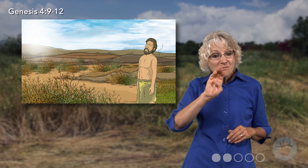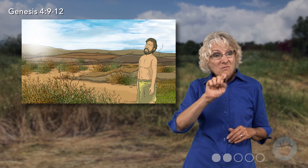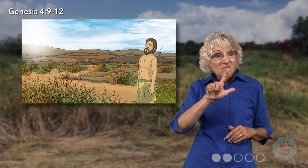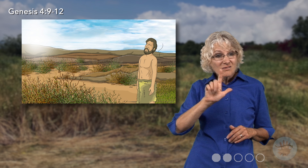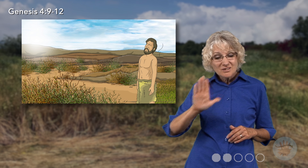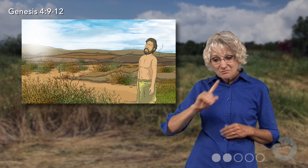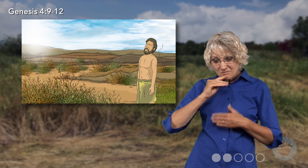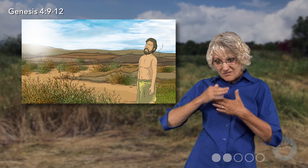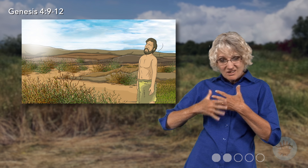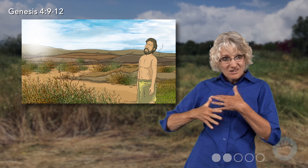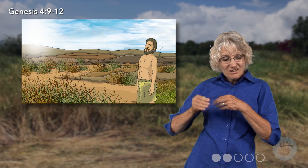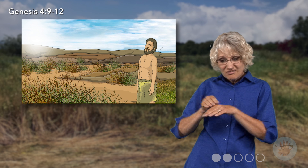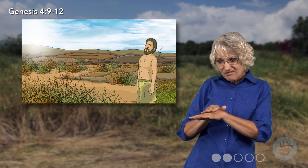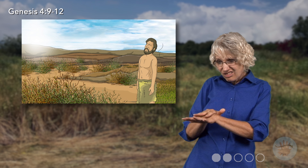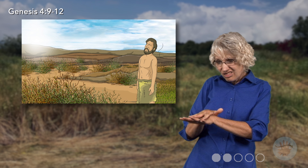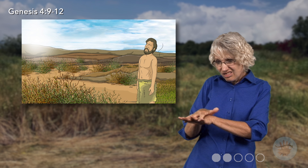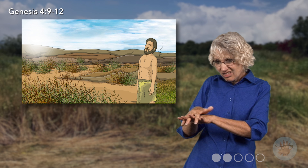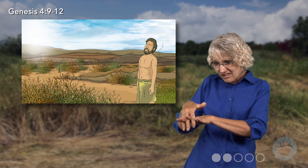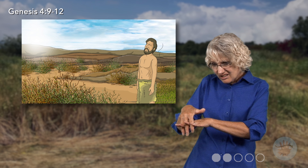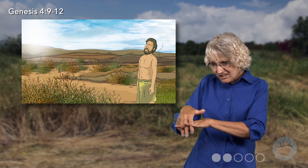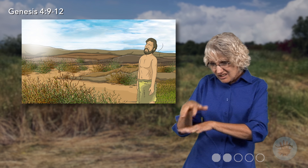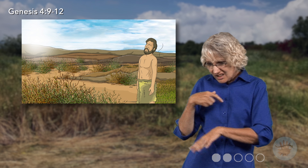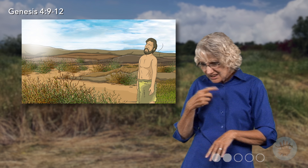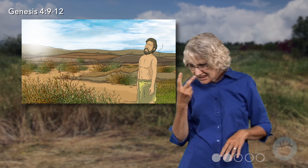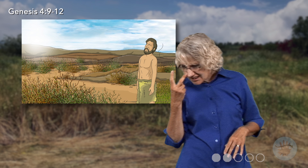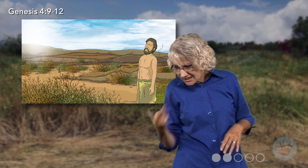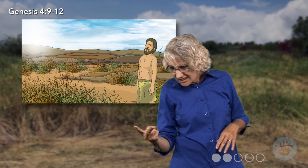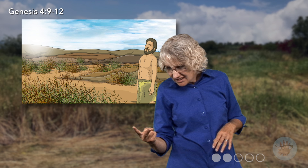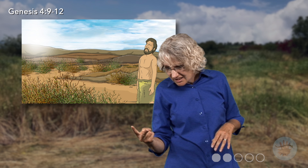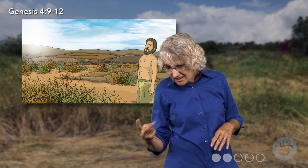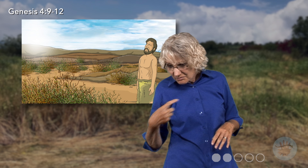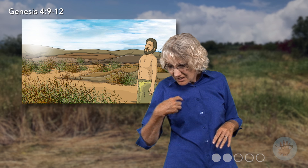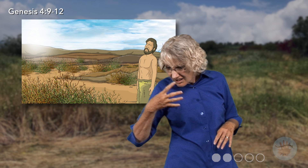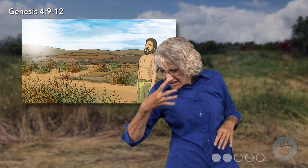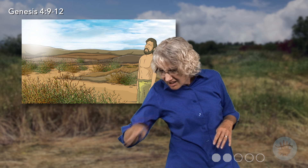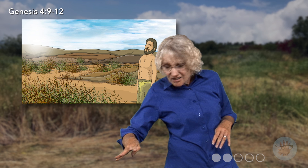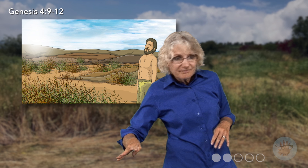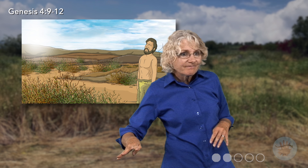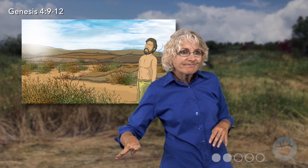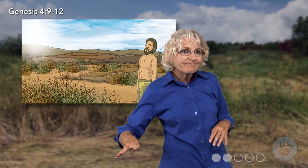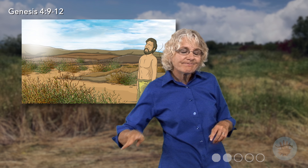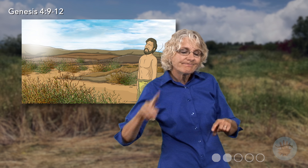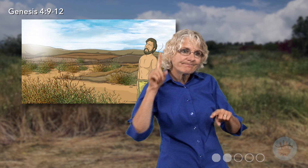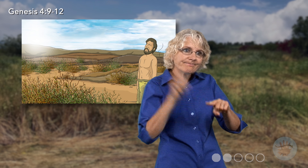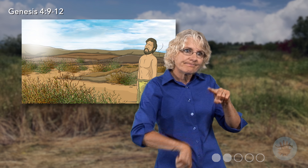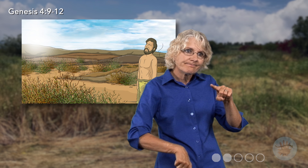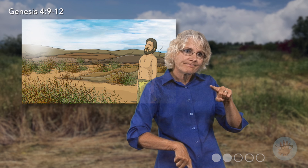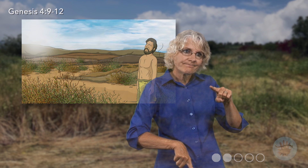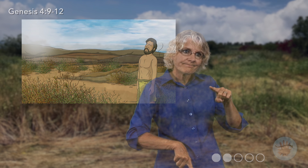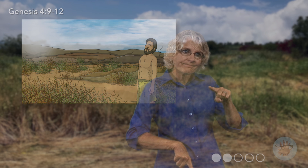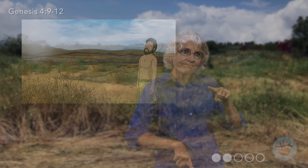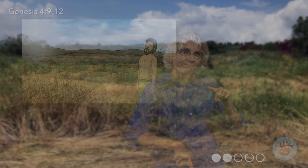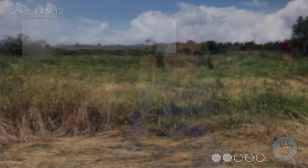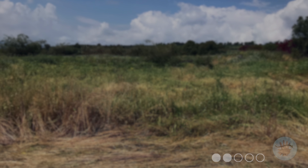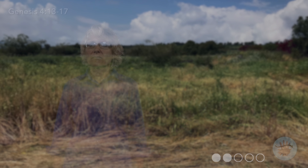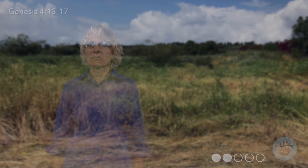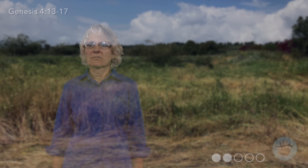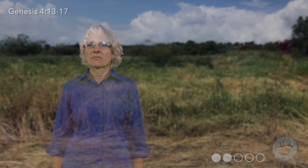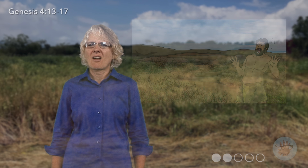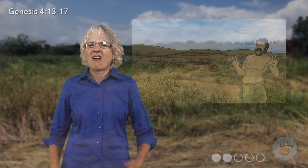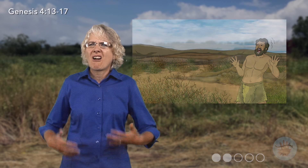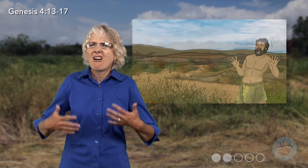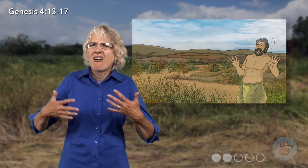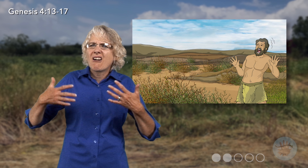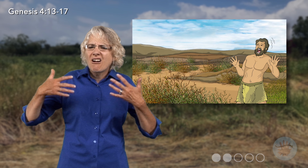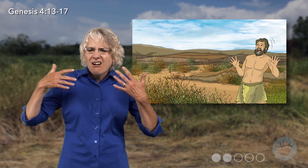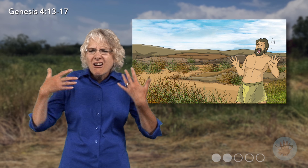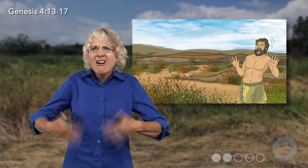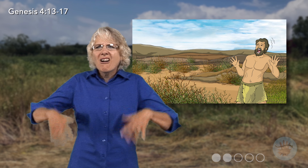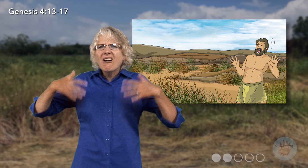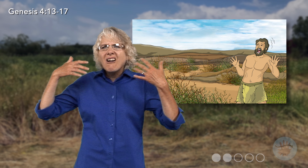You will be a fugitive and a wanderer on the earth.”